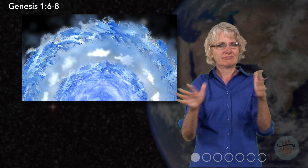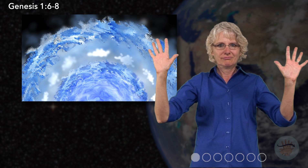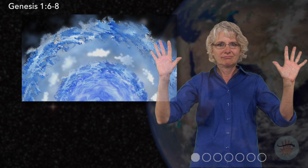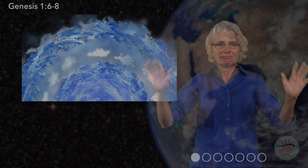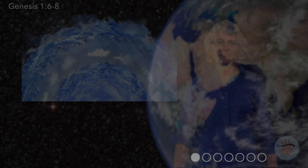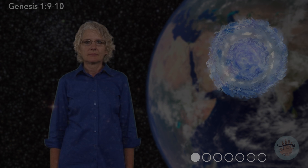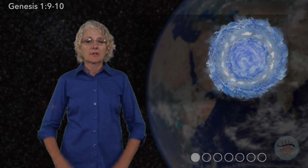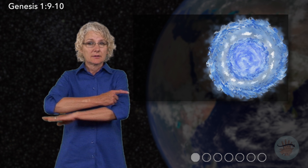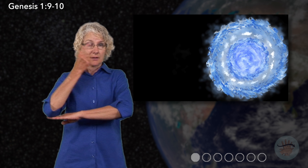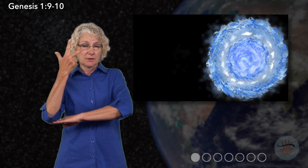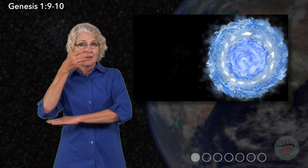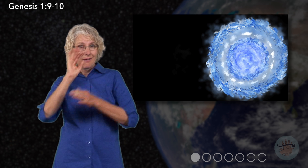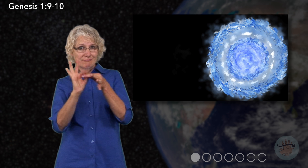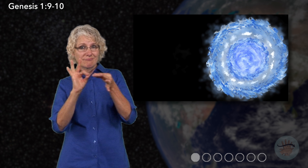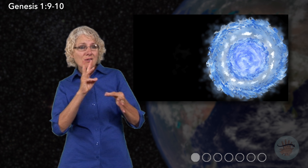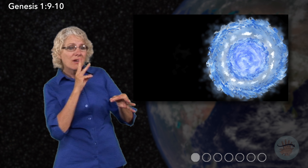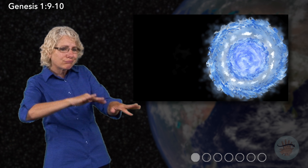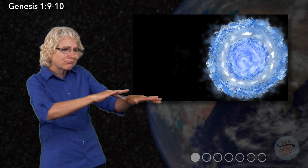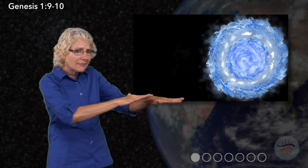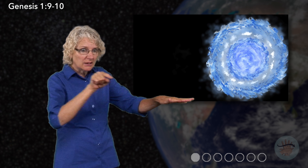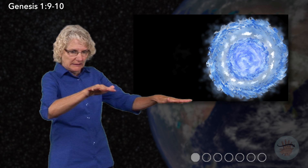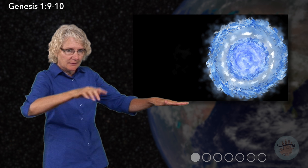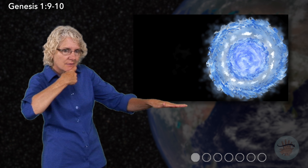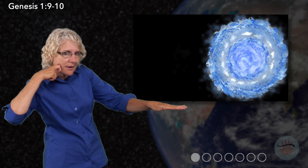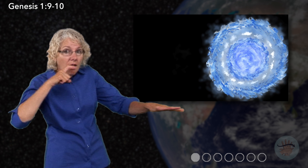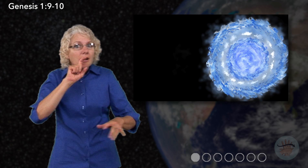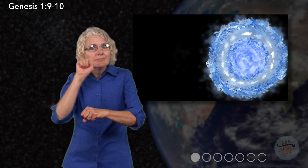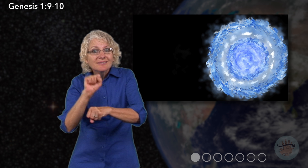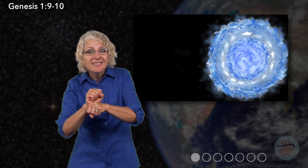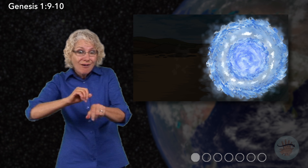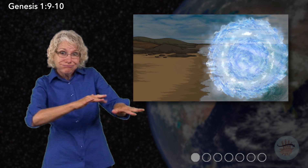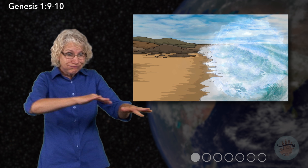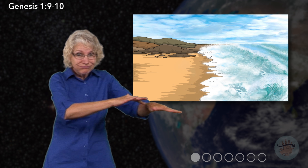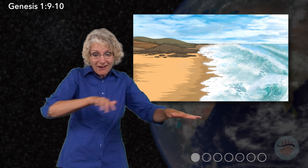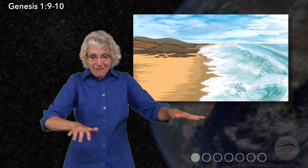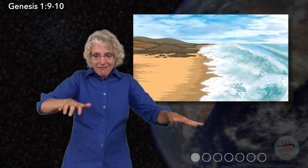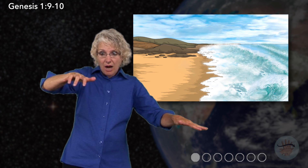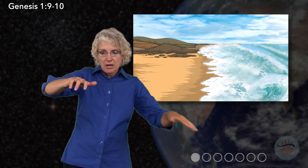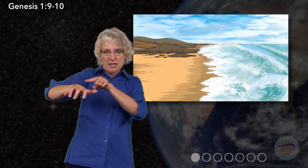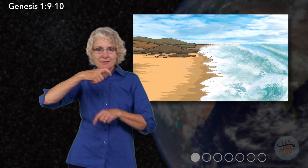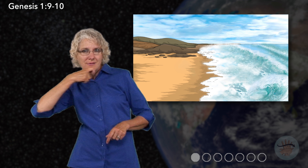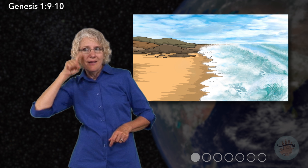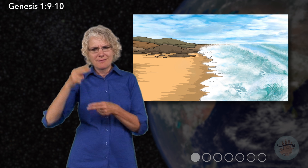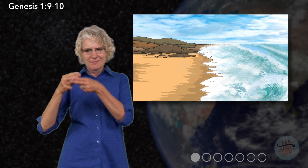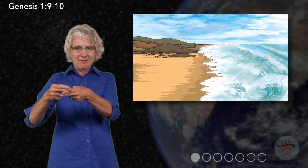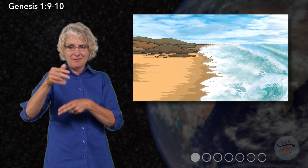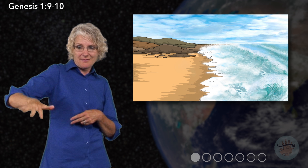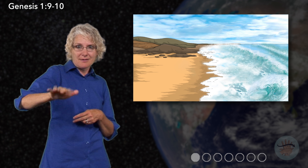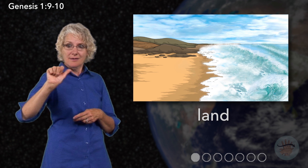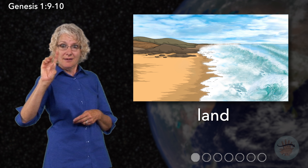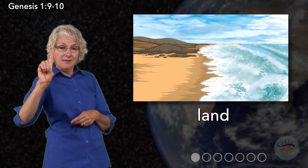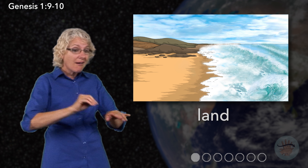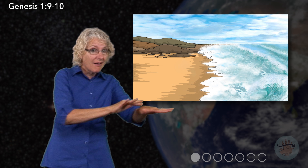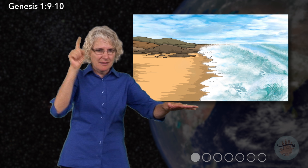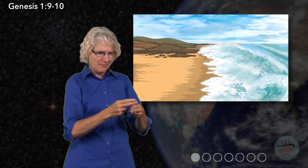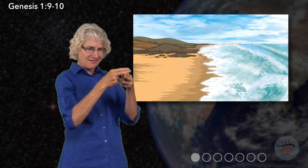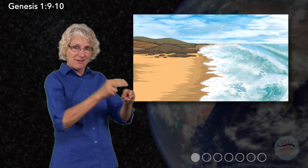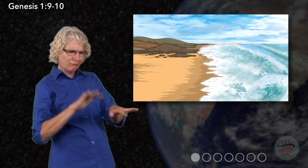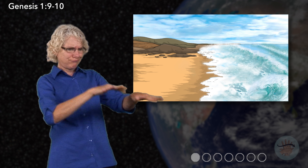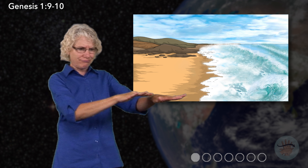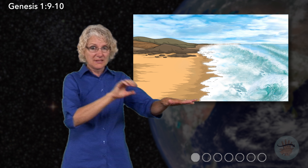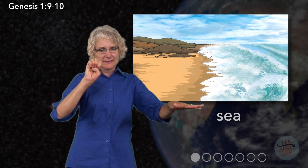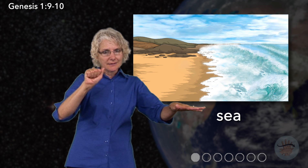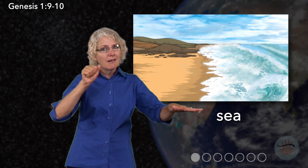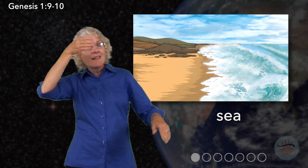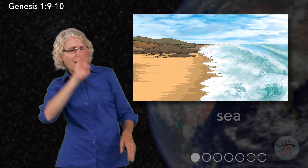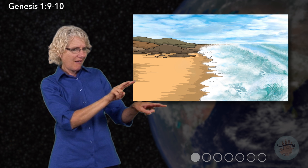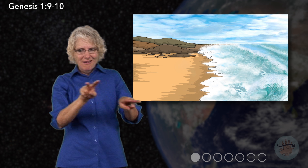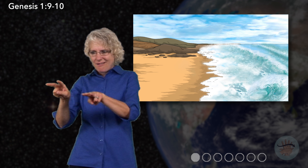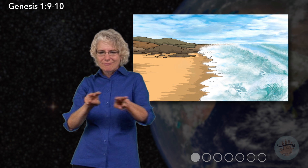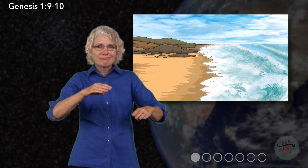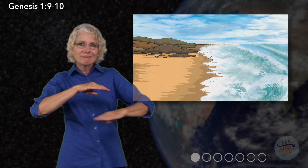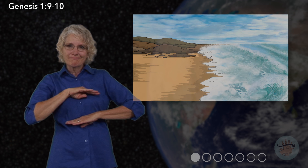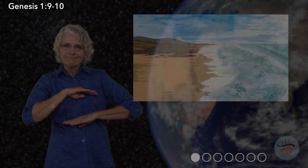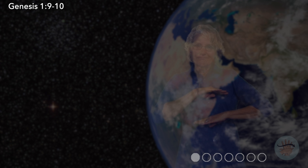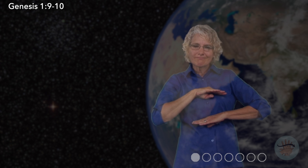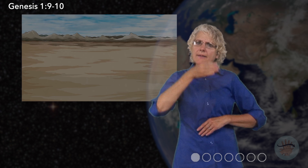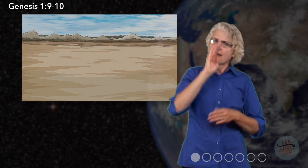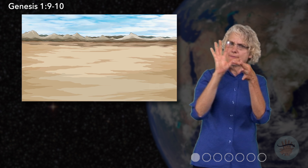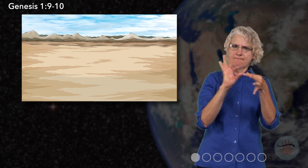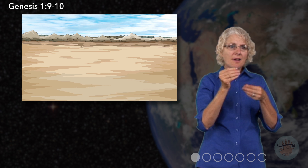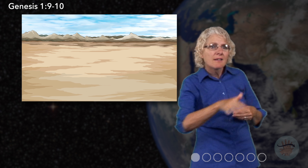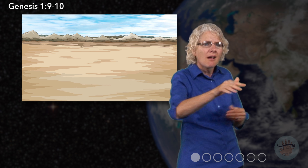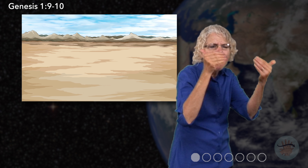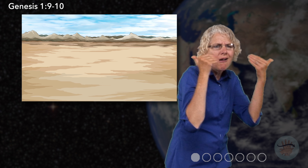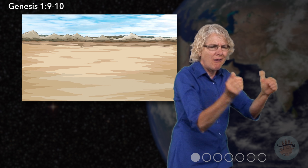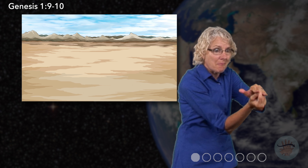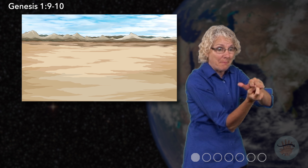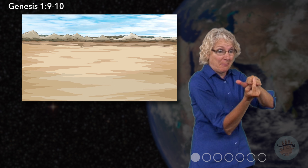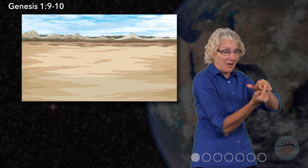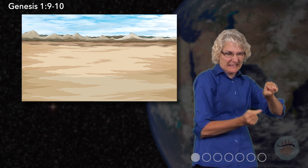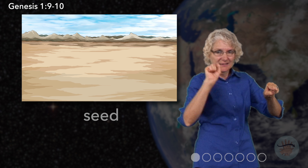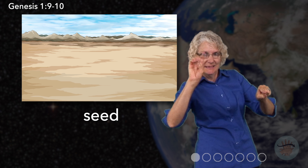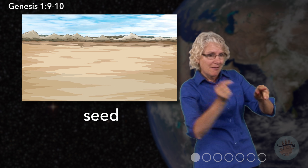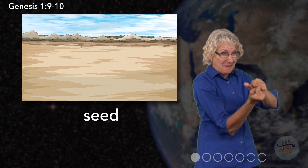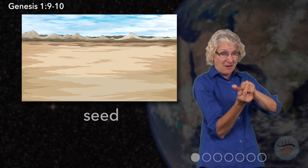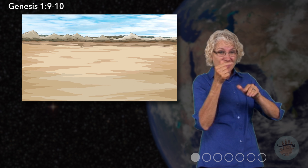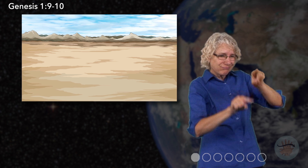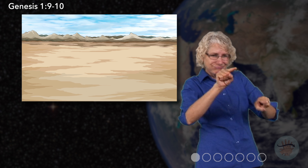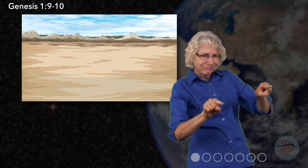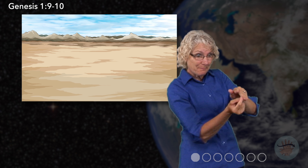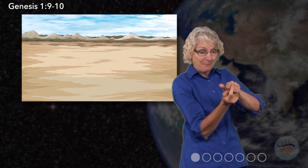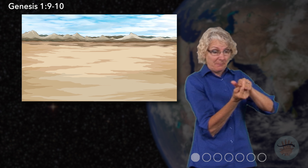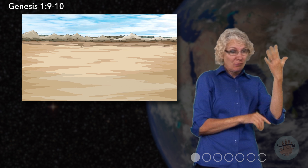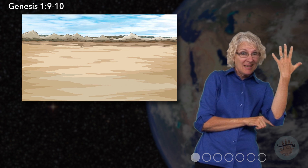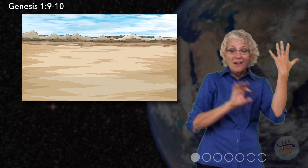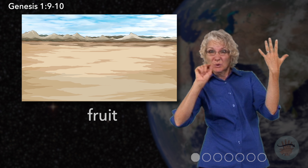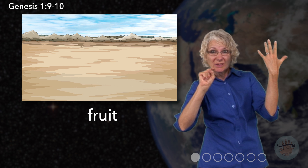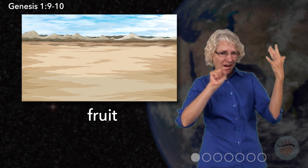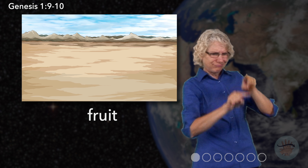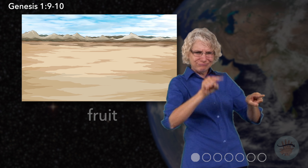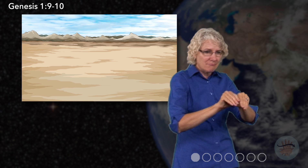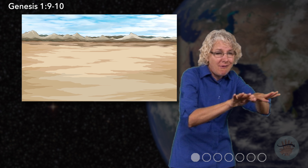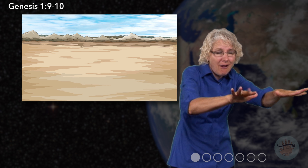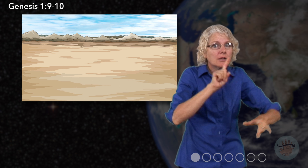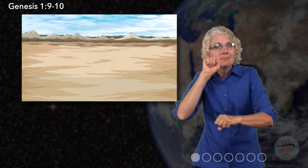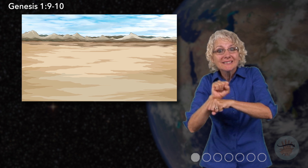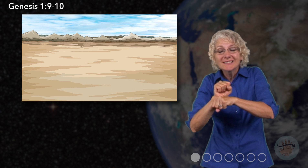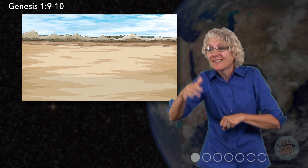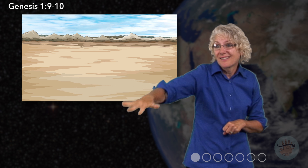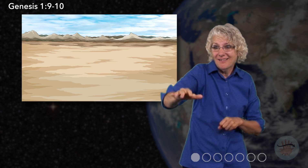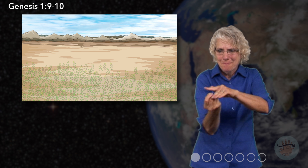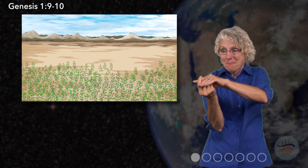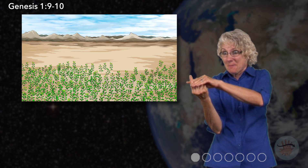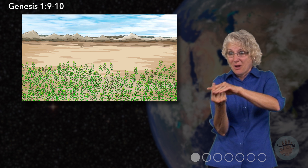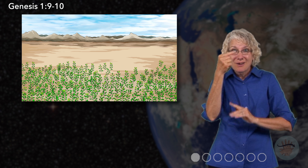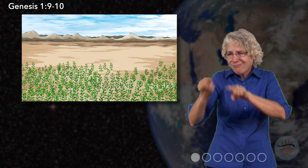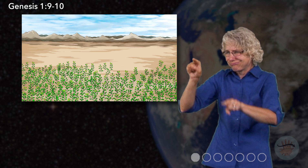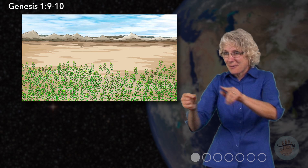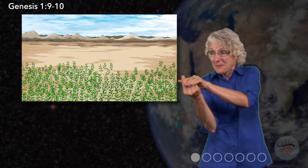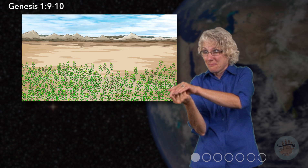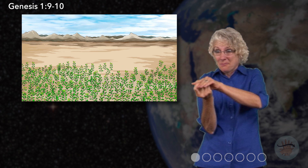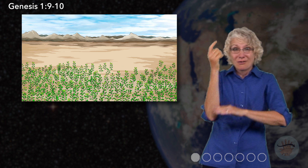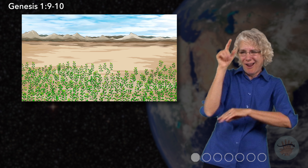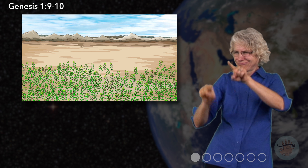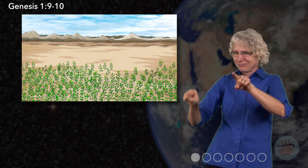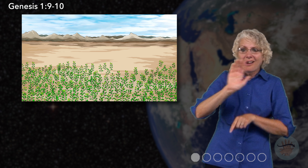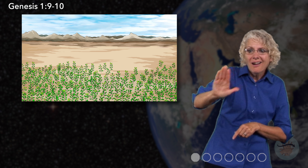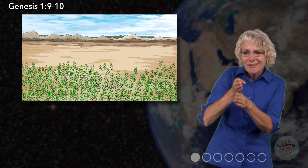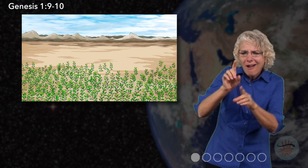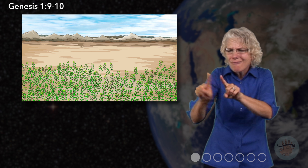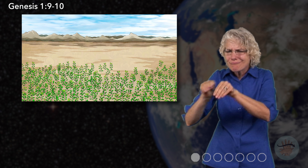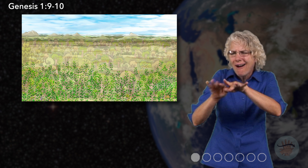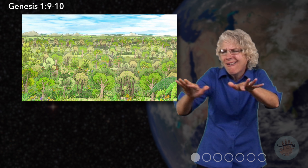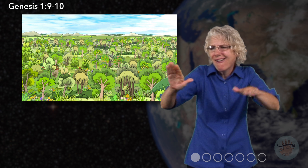And God said, “Let the waters under the sky be gathered into one place, so that the dry land may appear.”